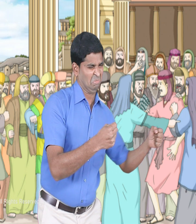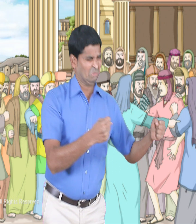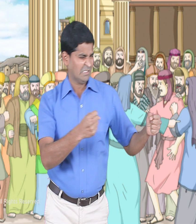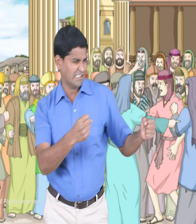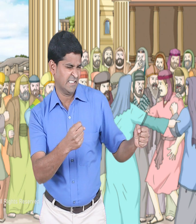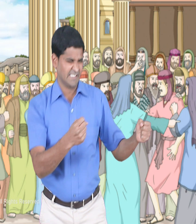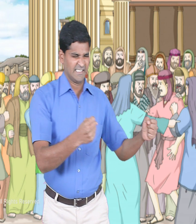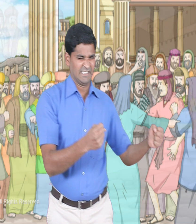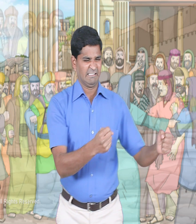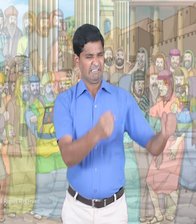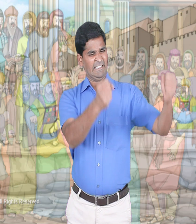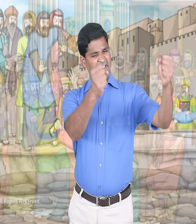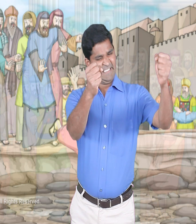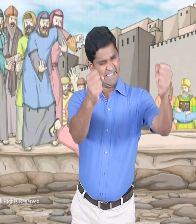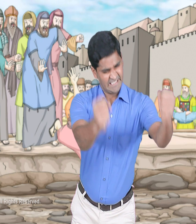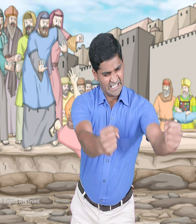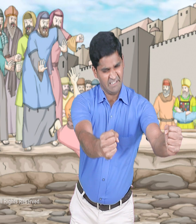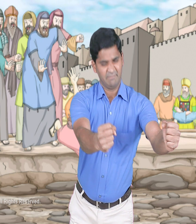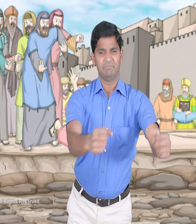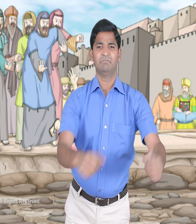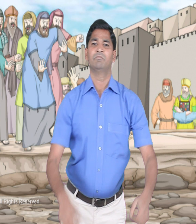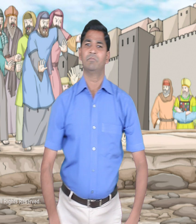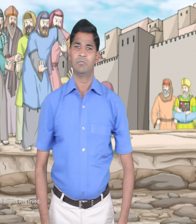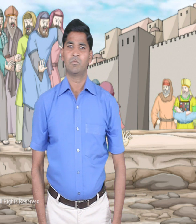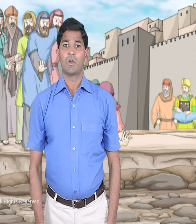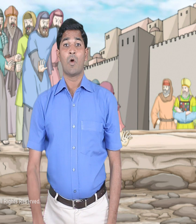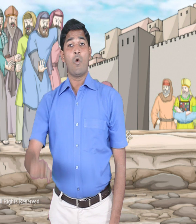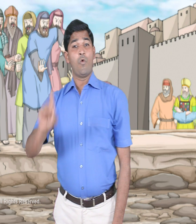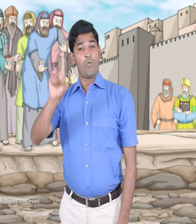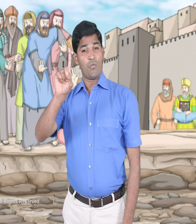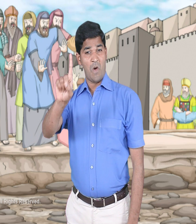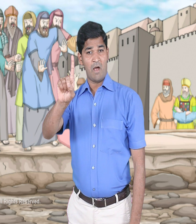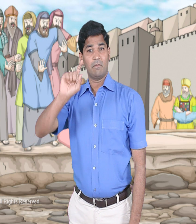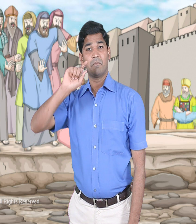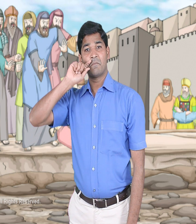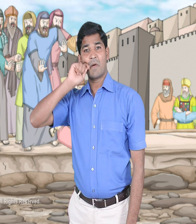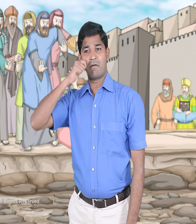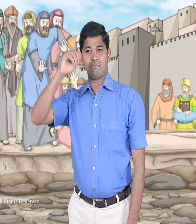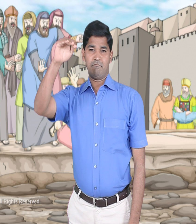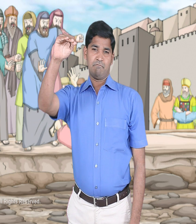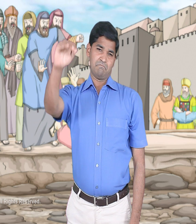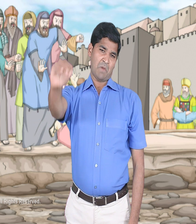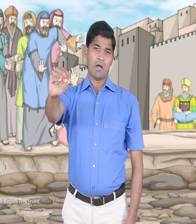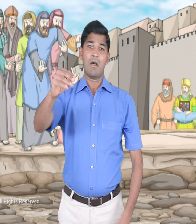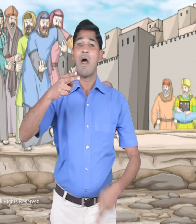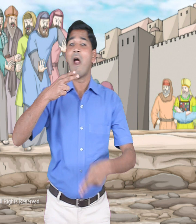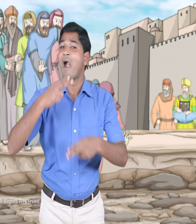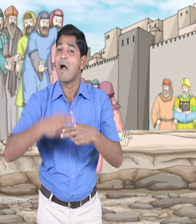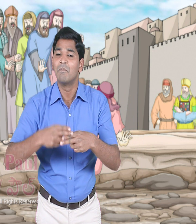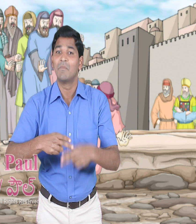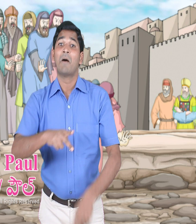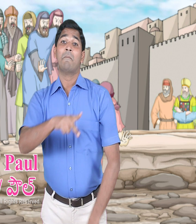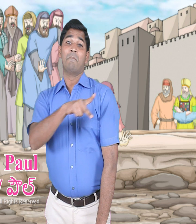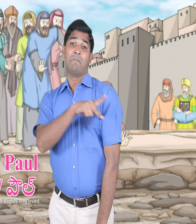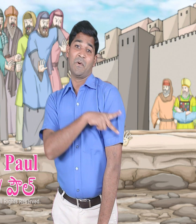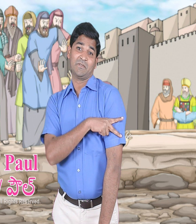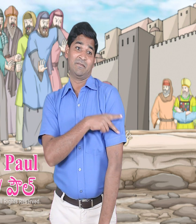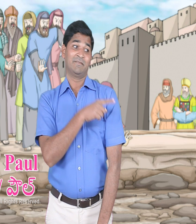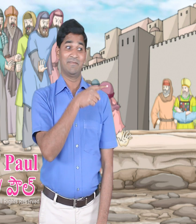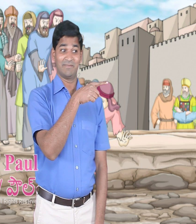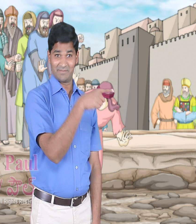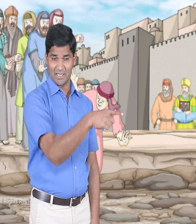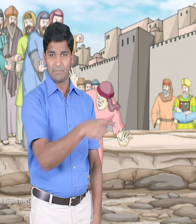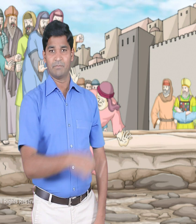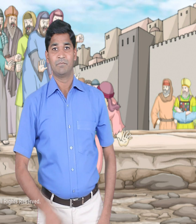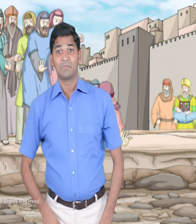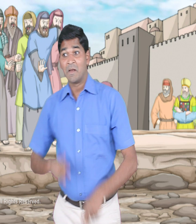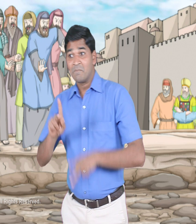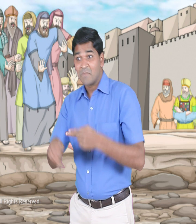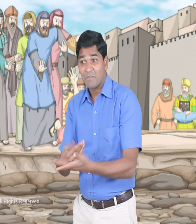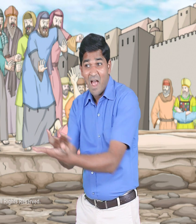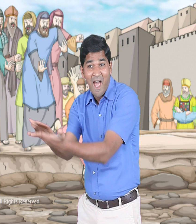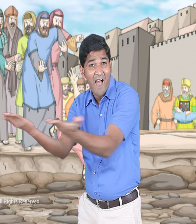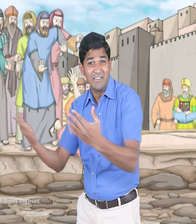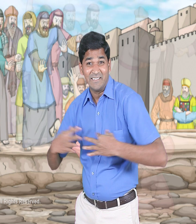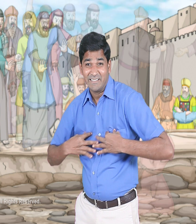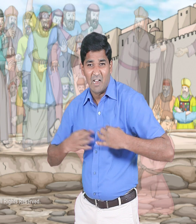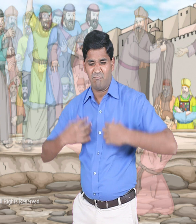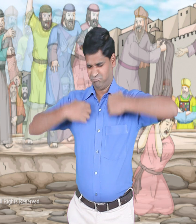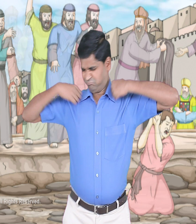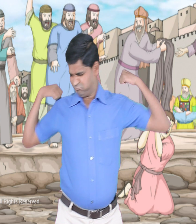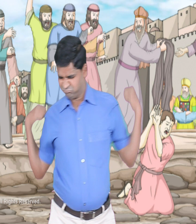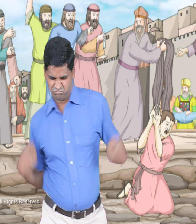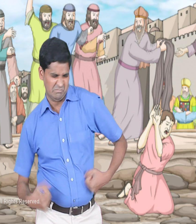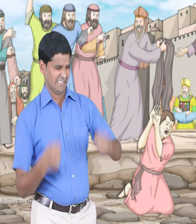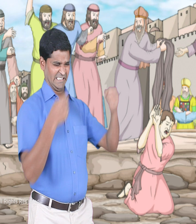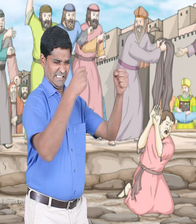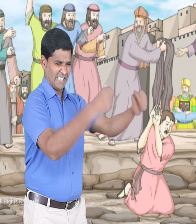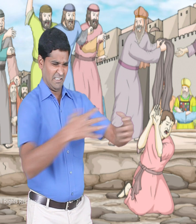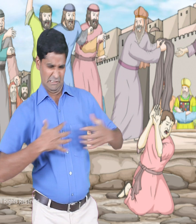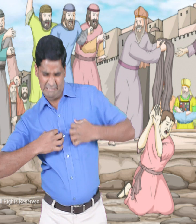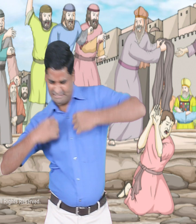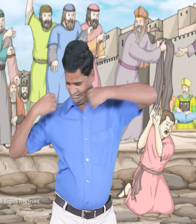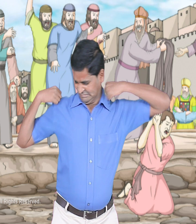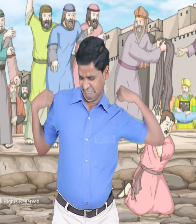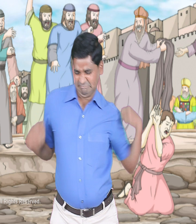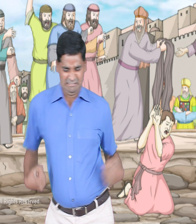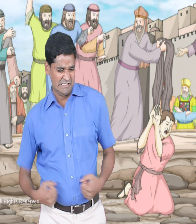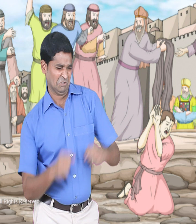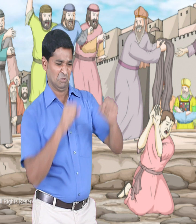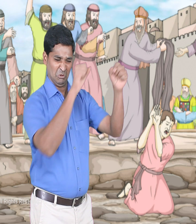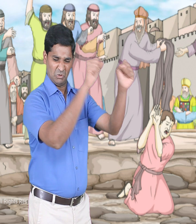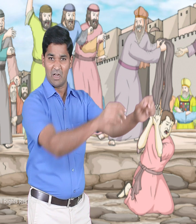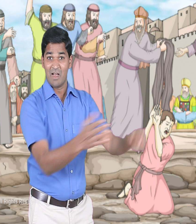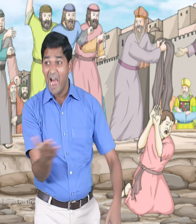They dragged him out of the city and began to stone him.